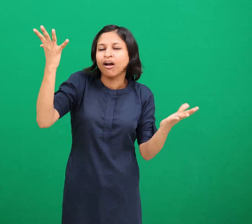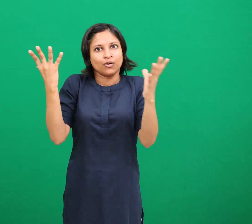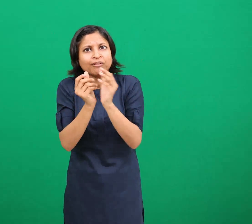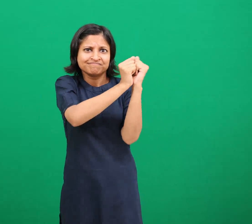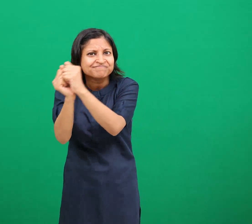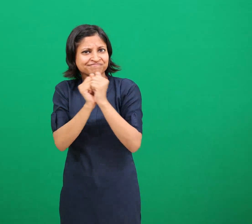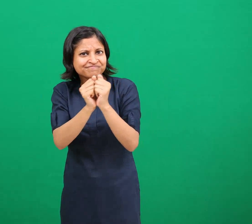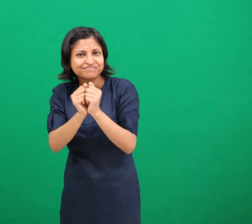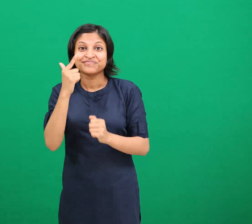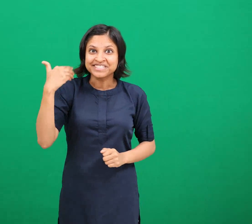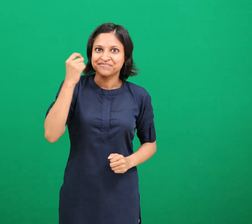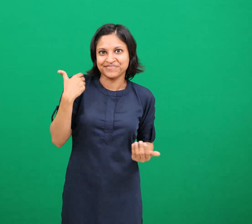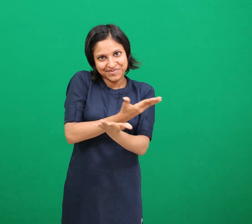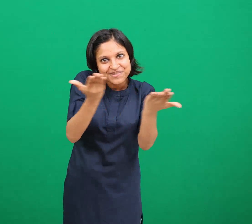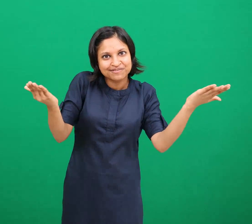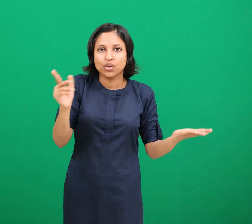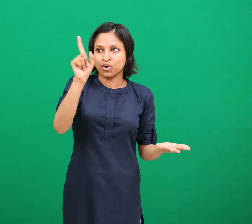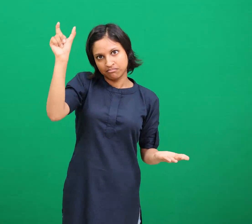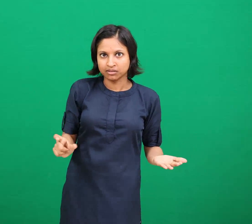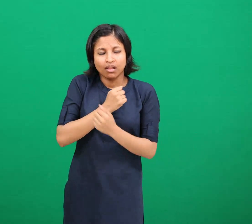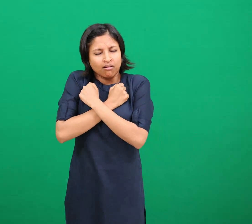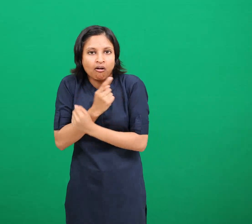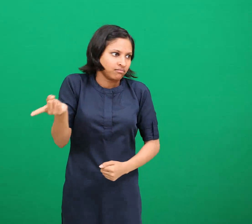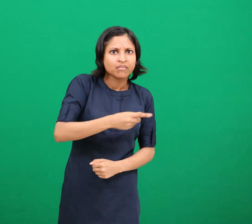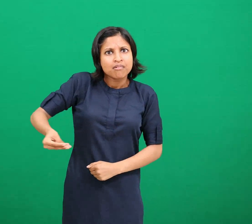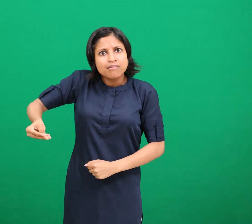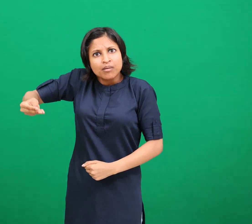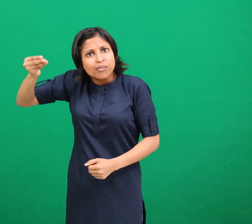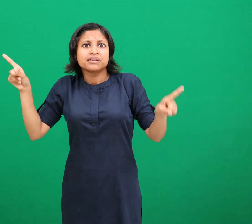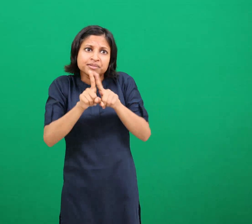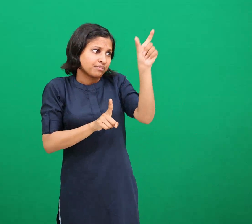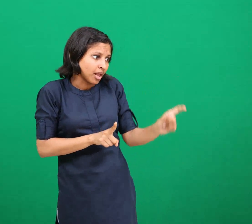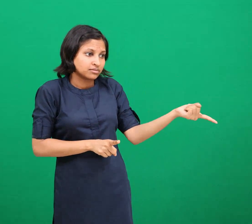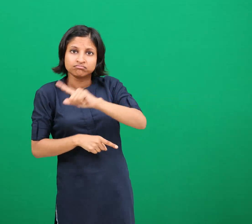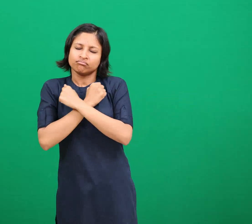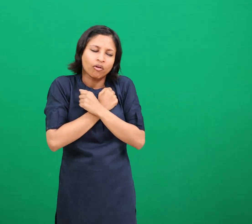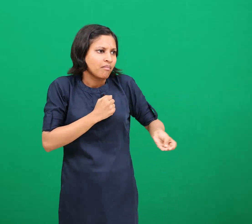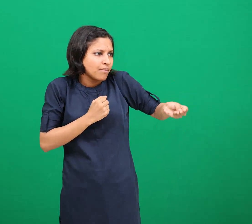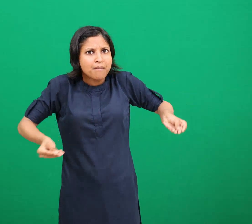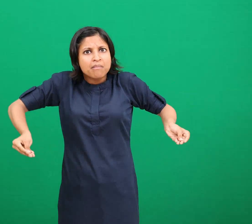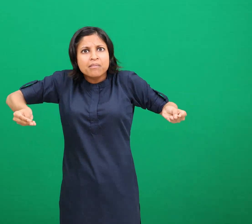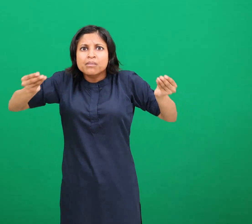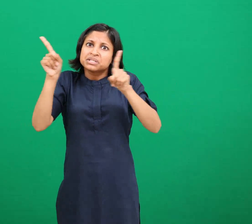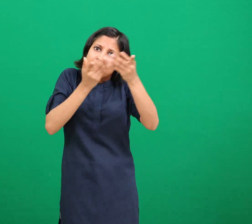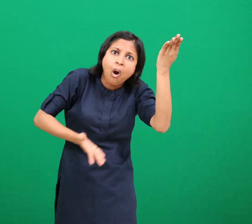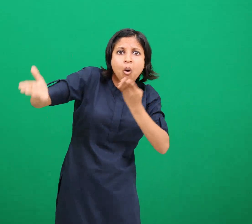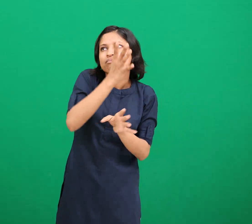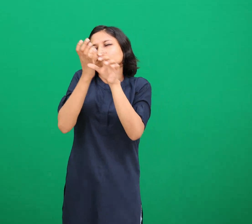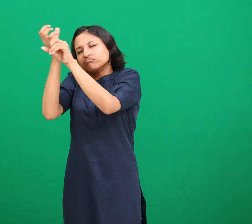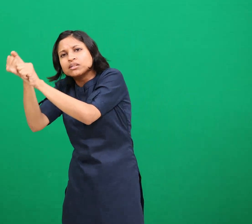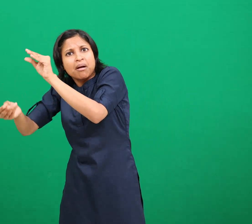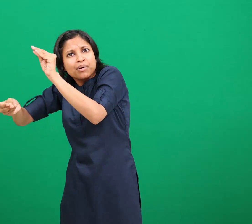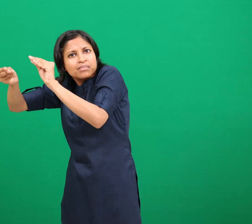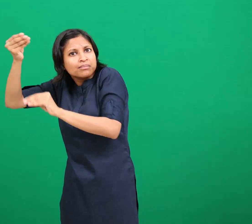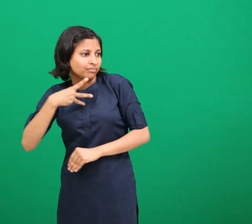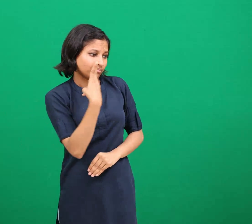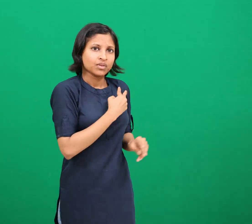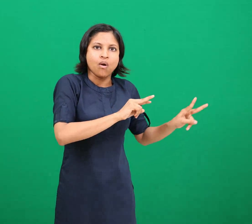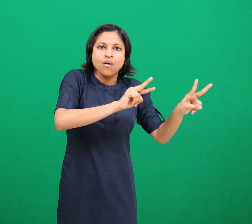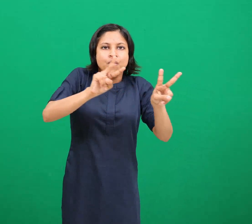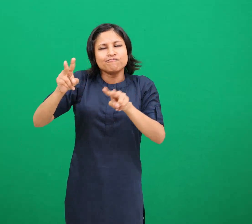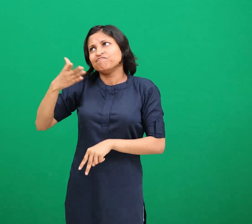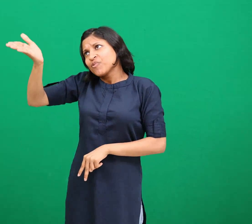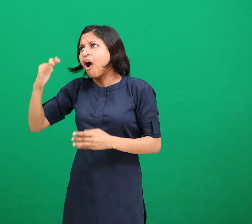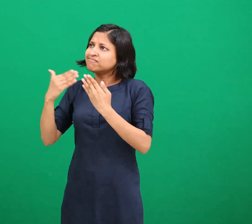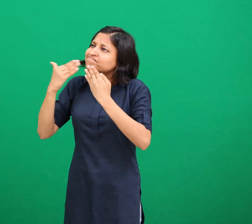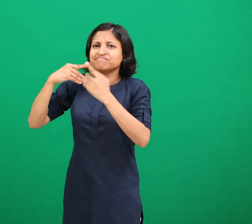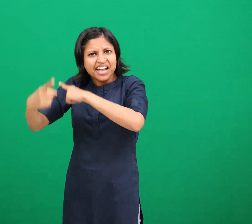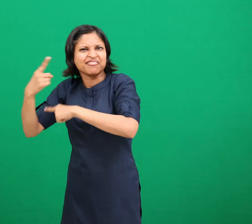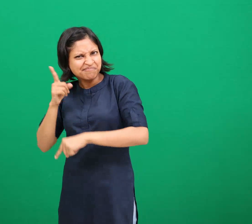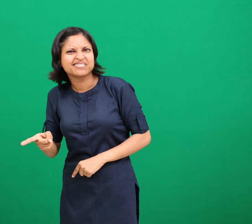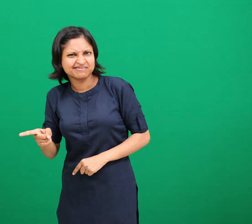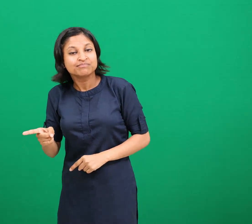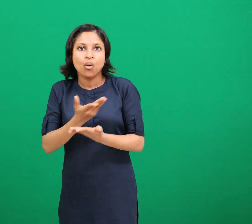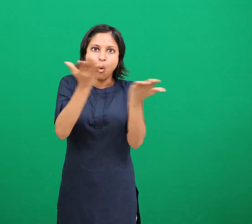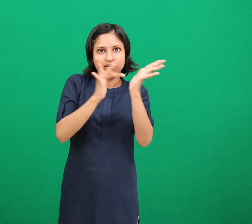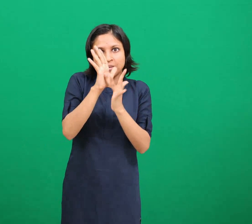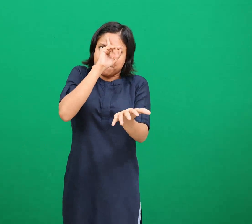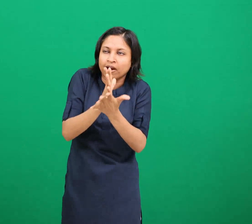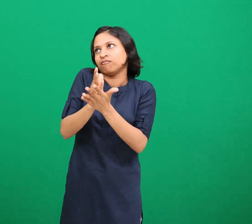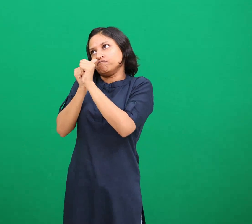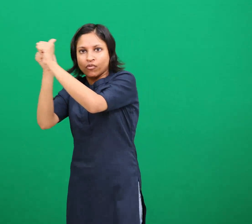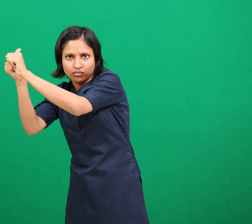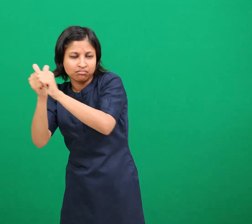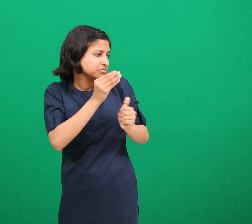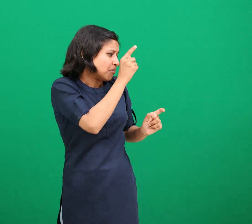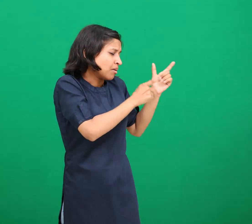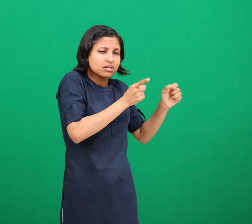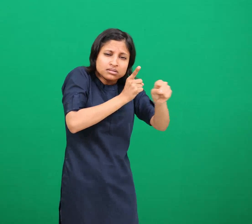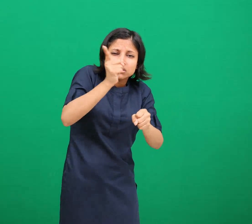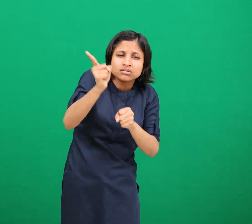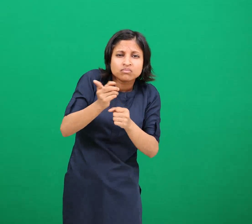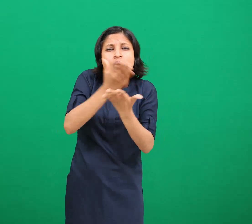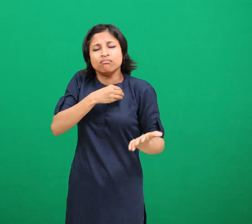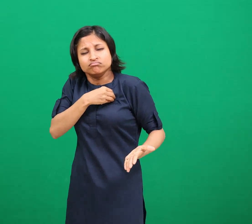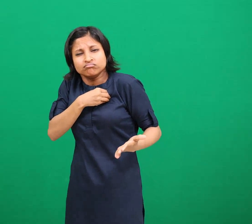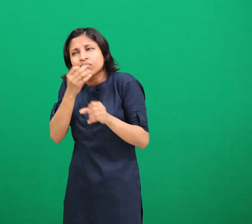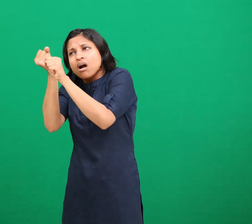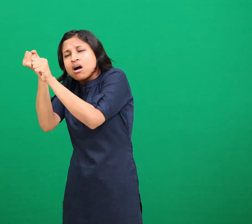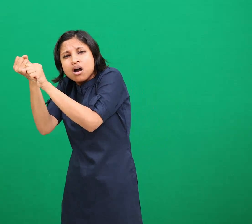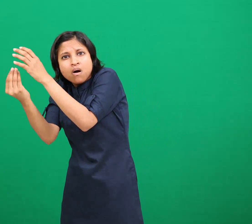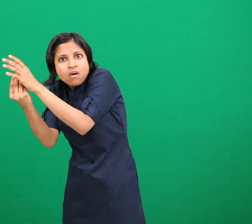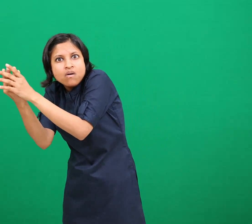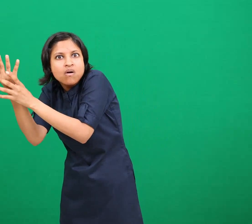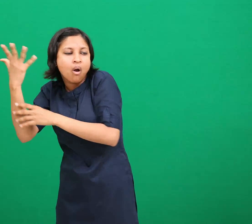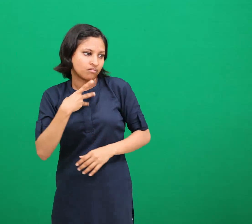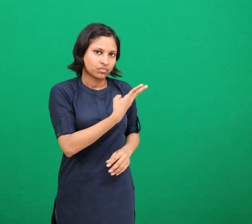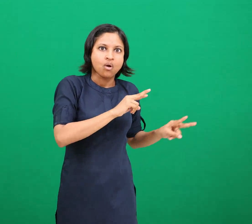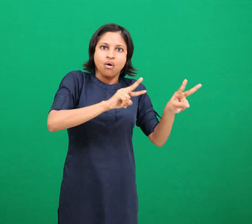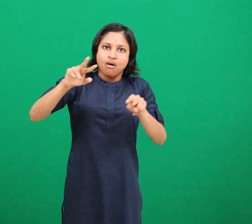We are obligated to thank God for you all the time, brothers, as is fitting, because your faith is growing more and more, and your love for one another is increasing.